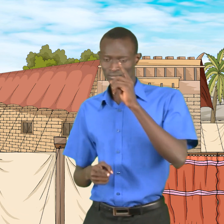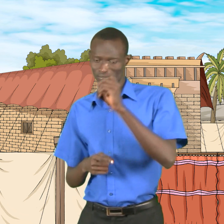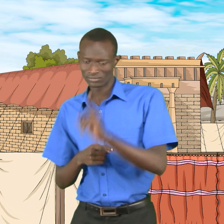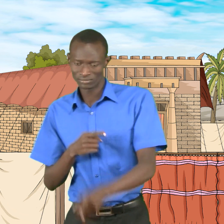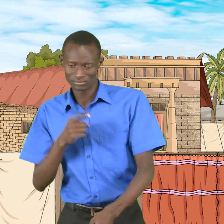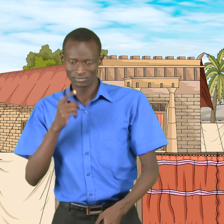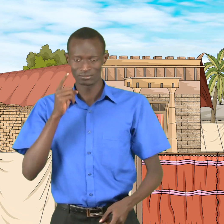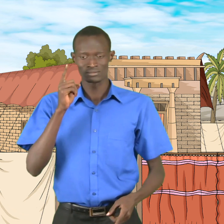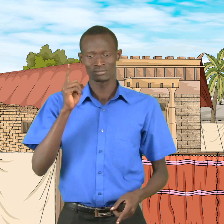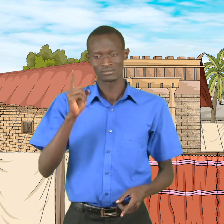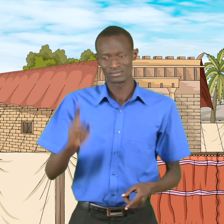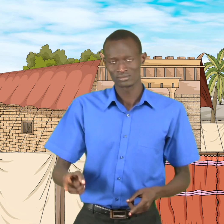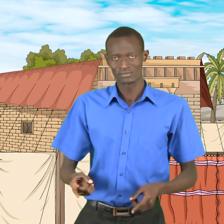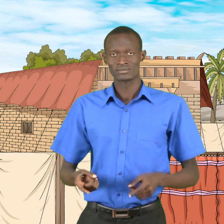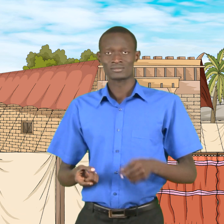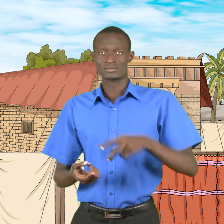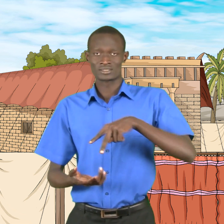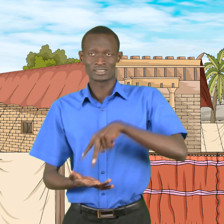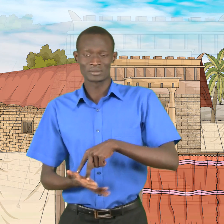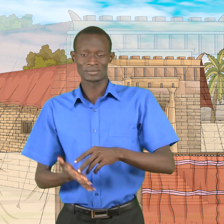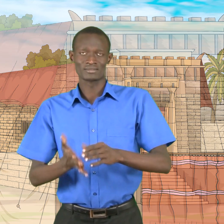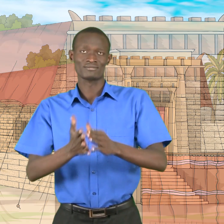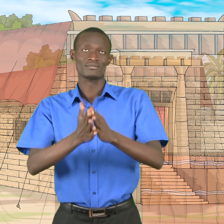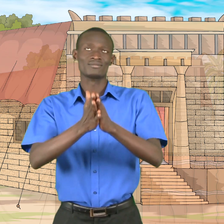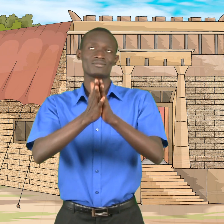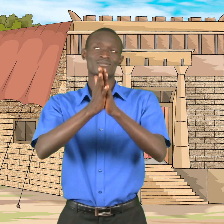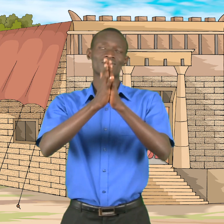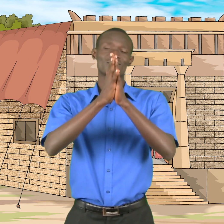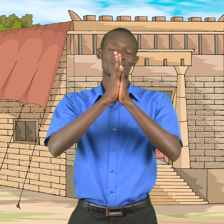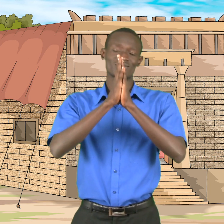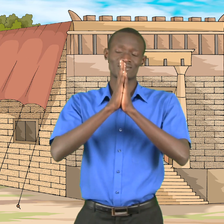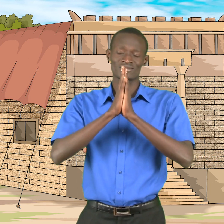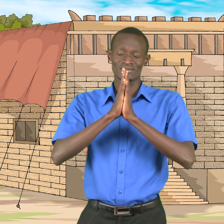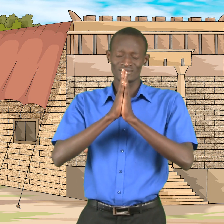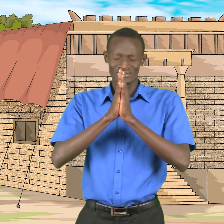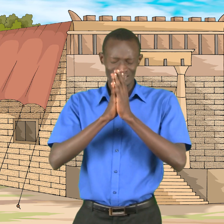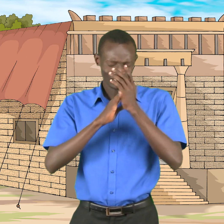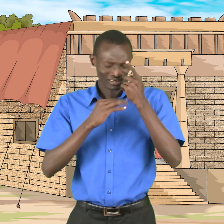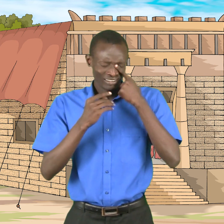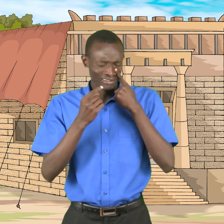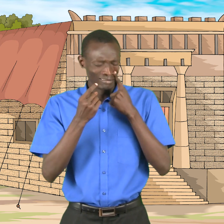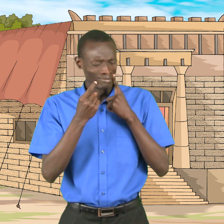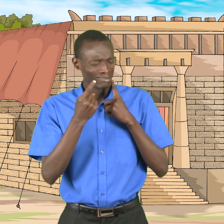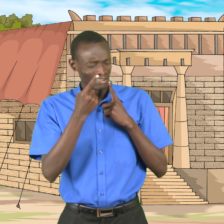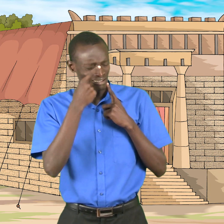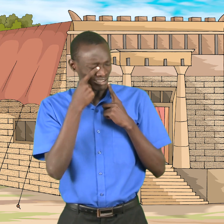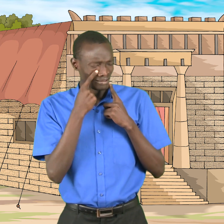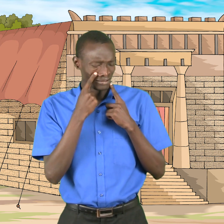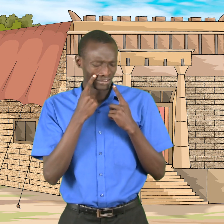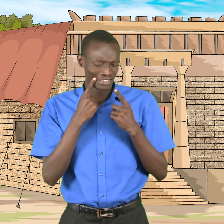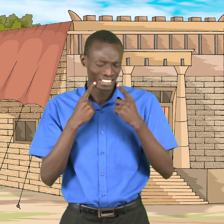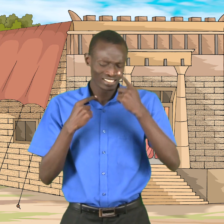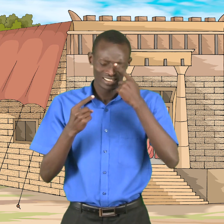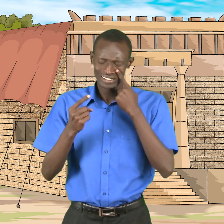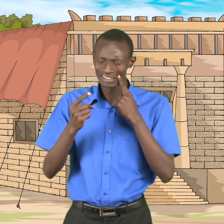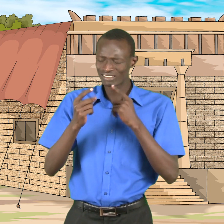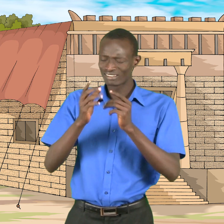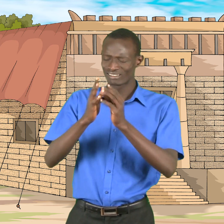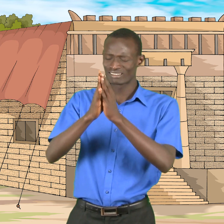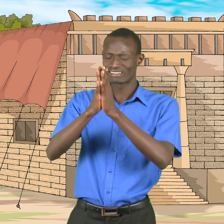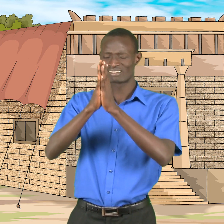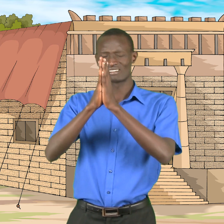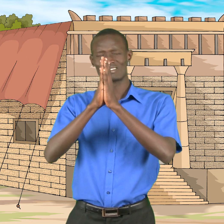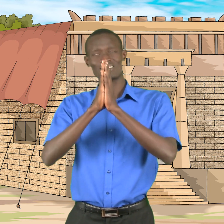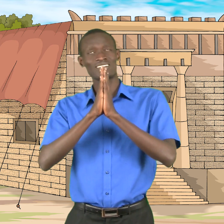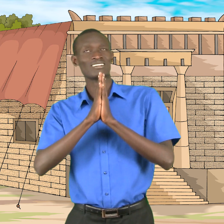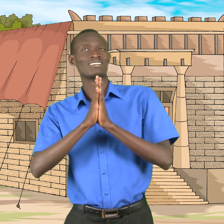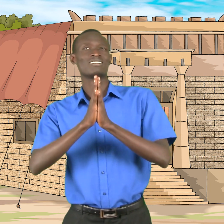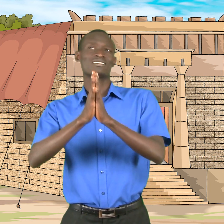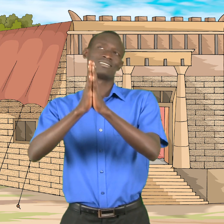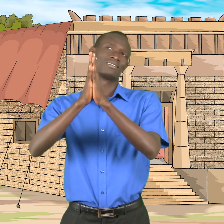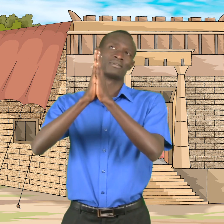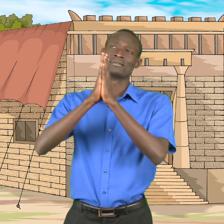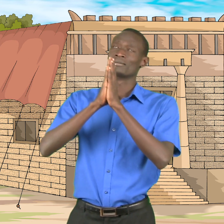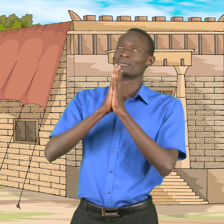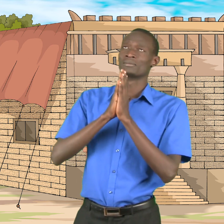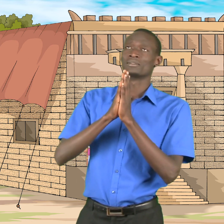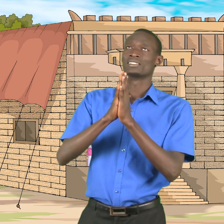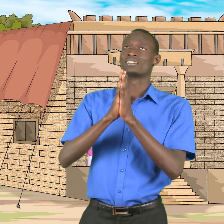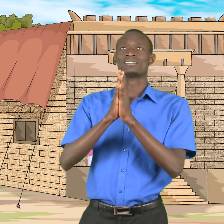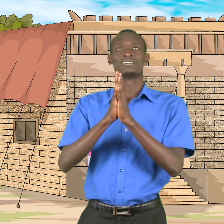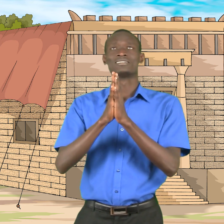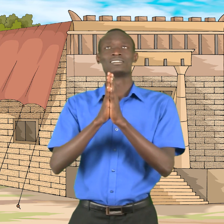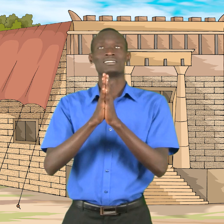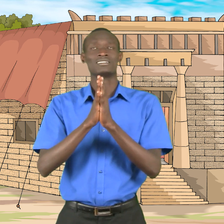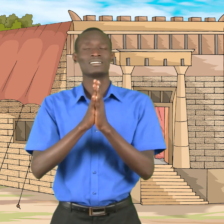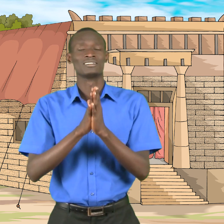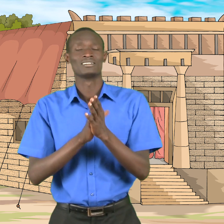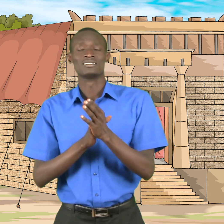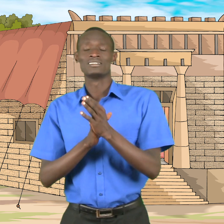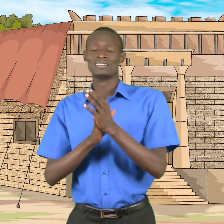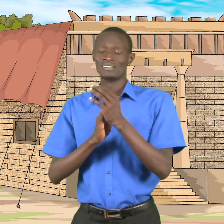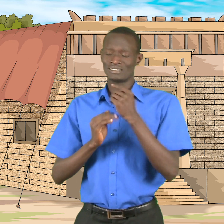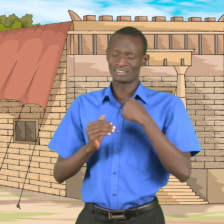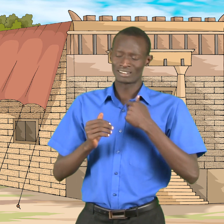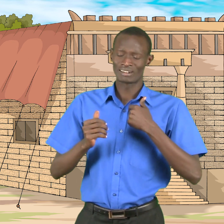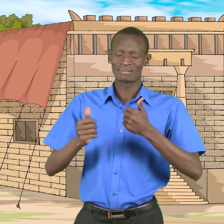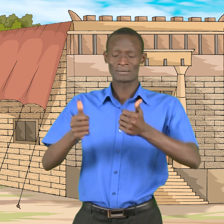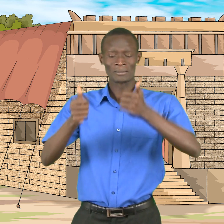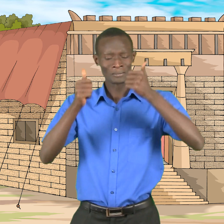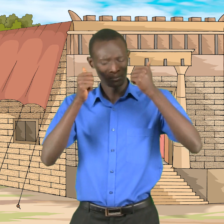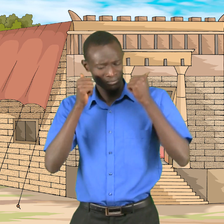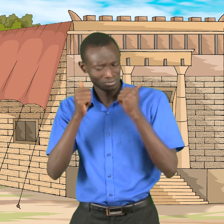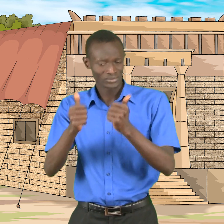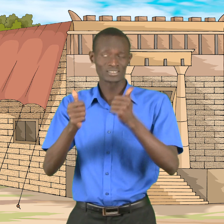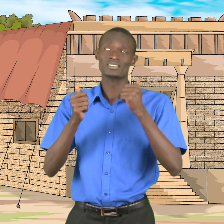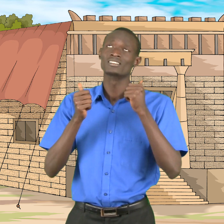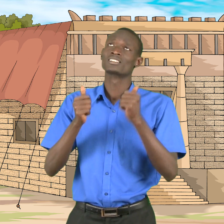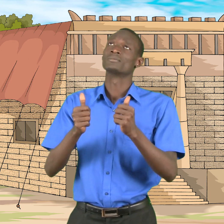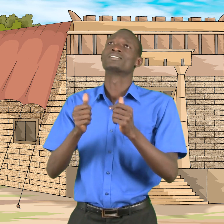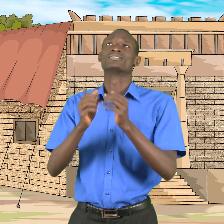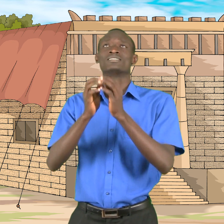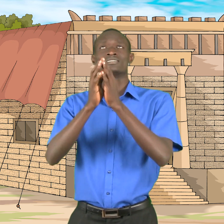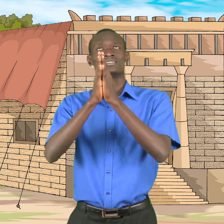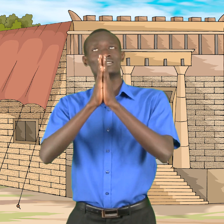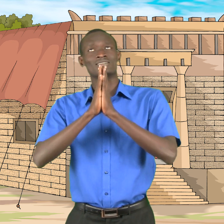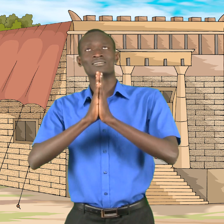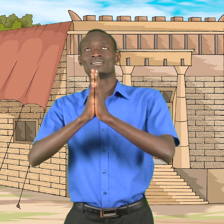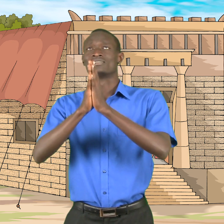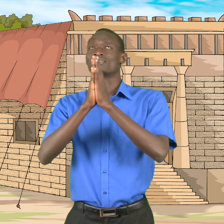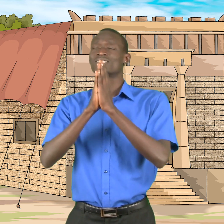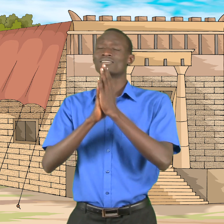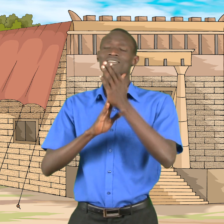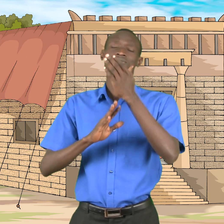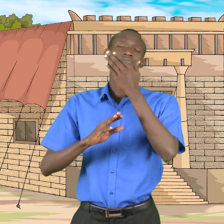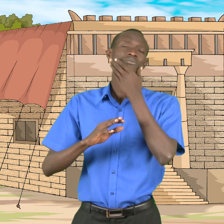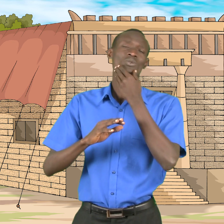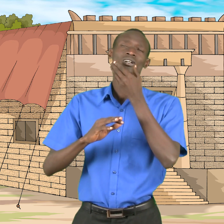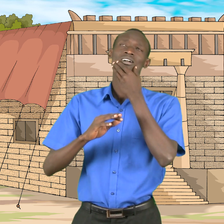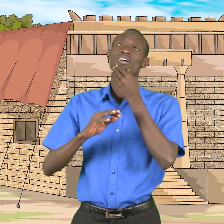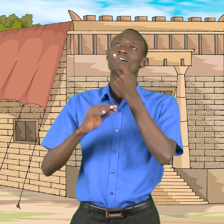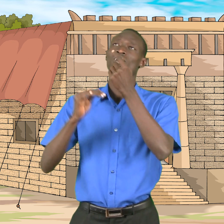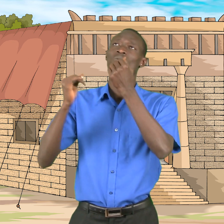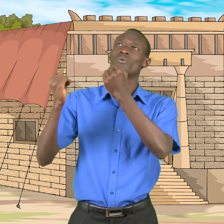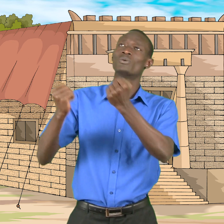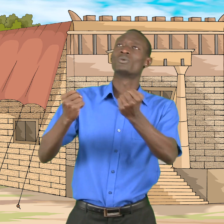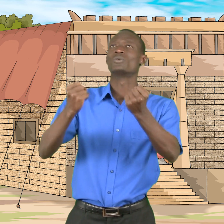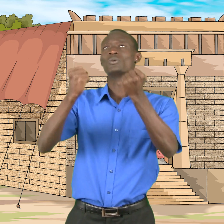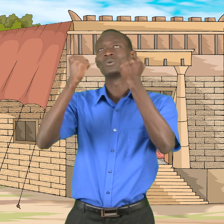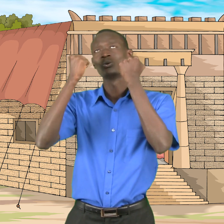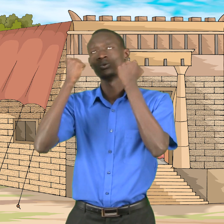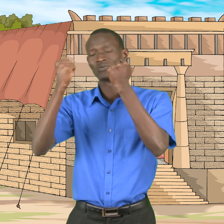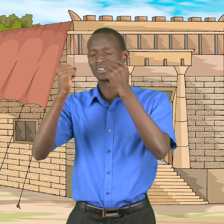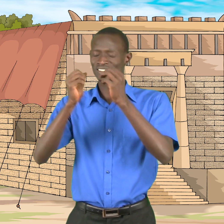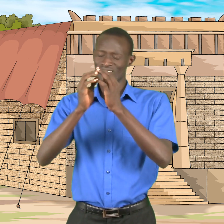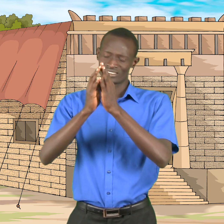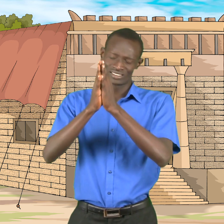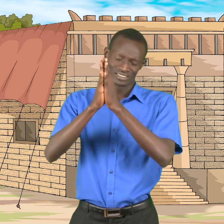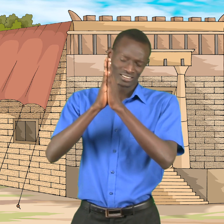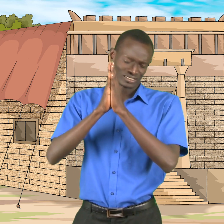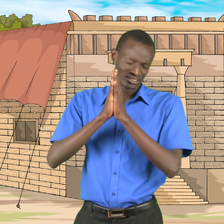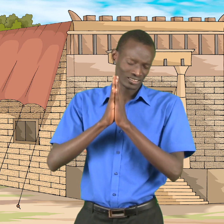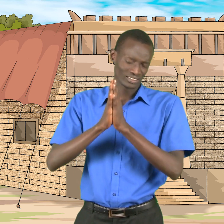In her bitter distress, Hannah prayed to the LORD and wept with many tears.